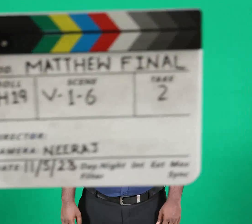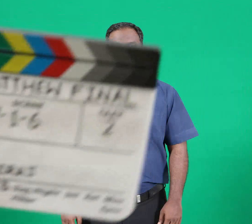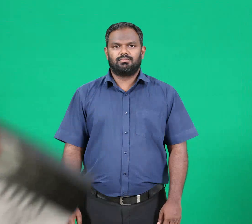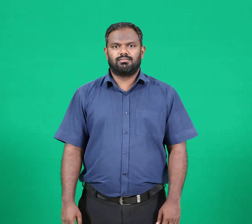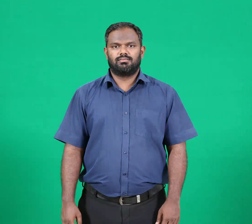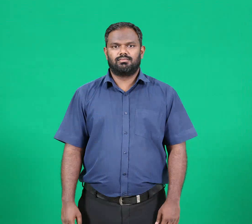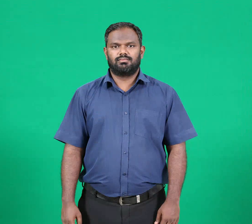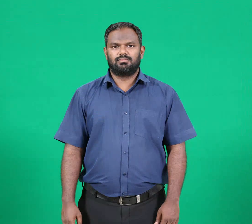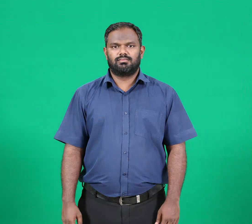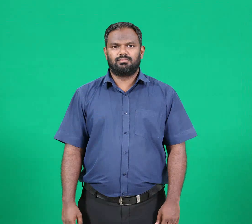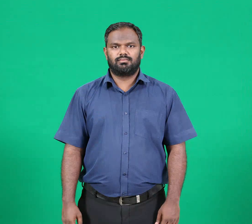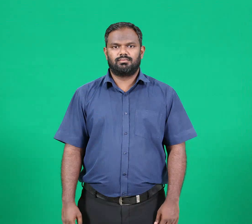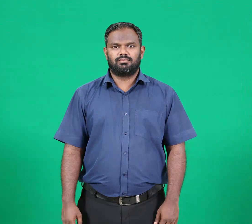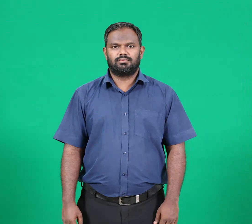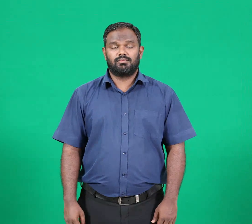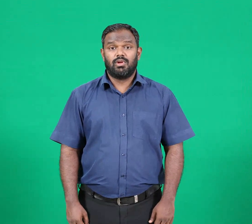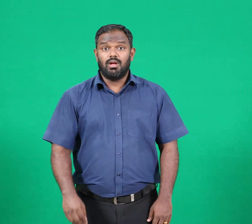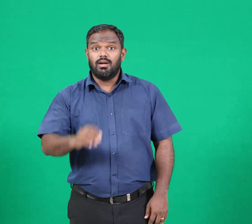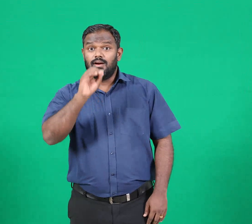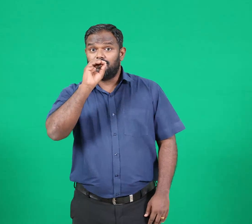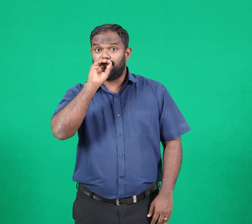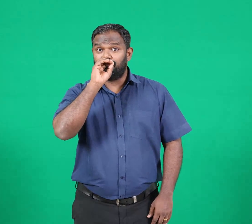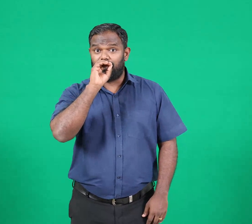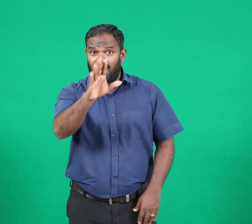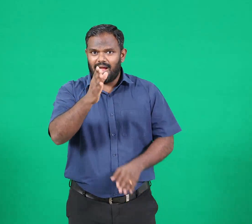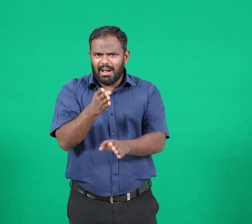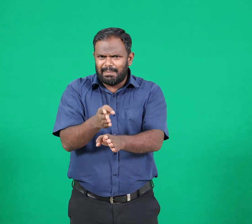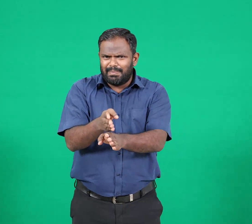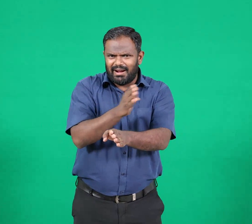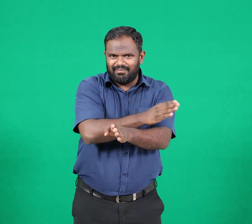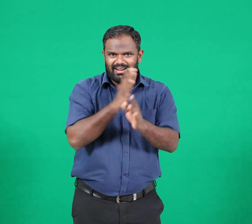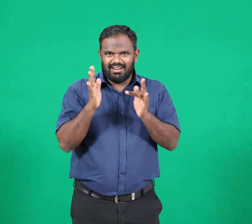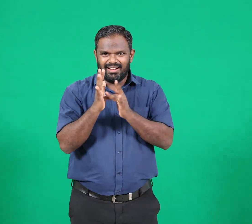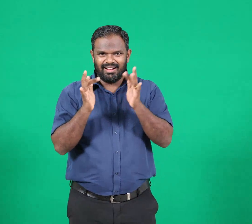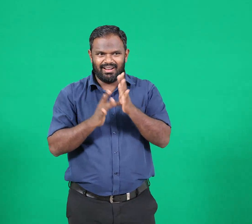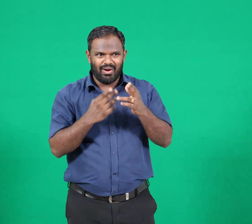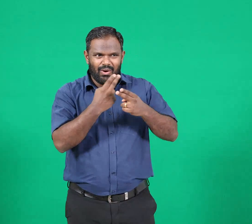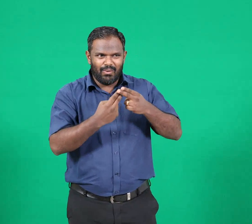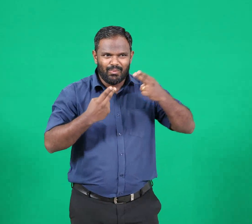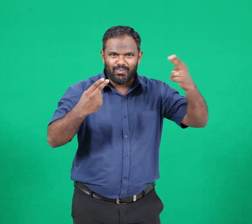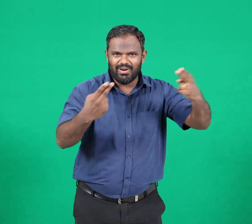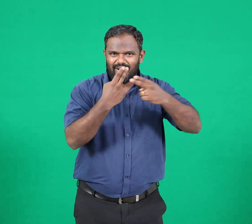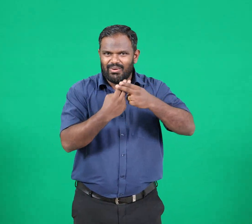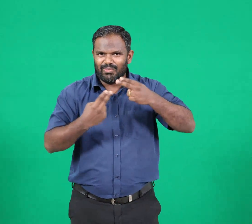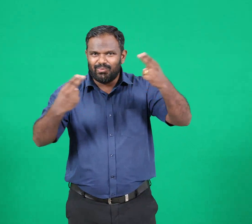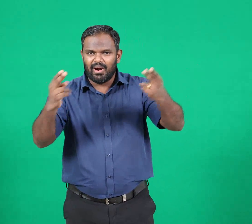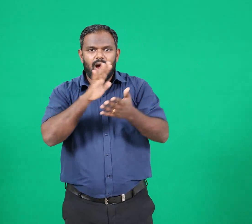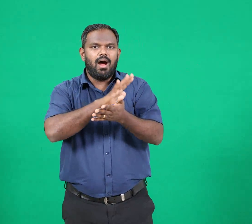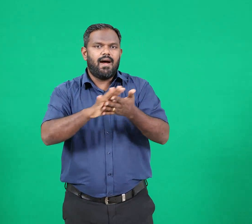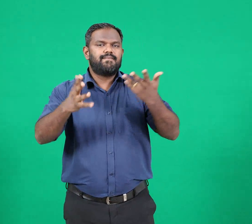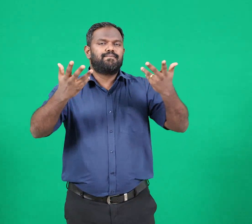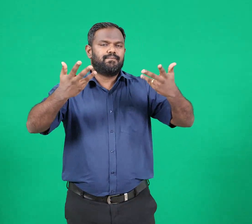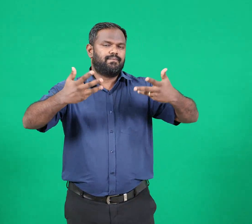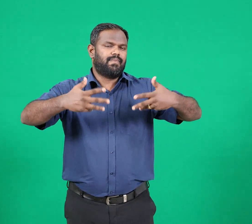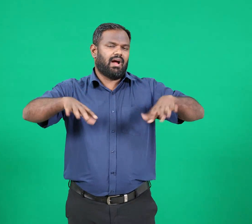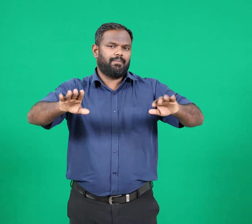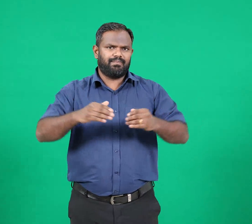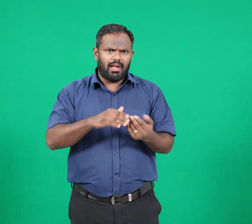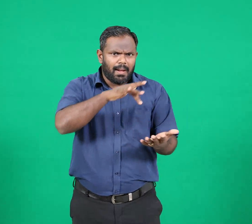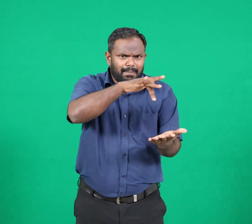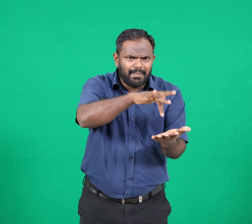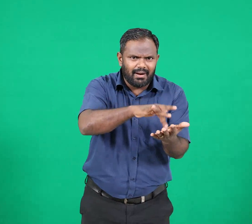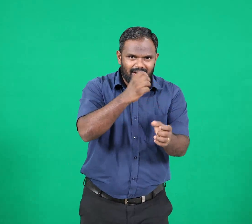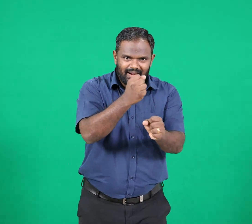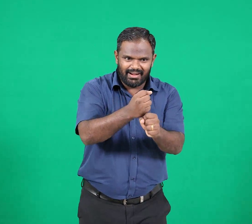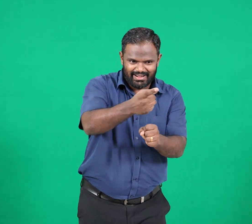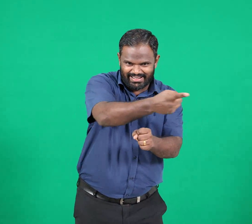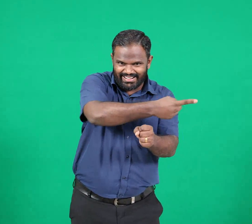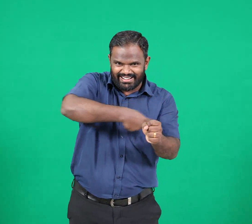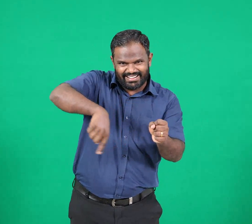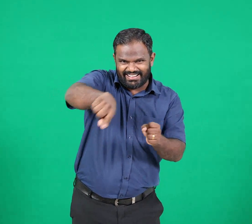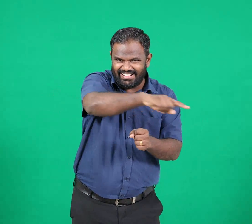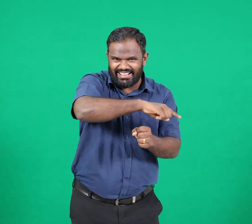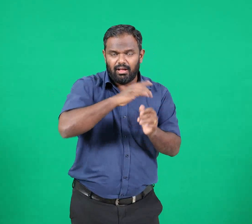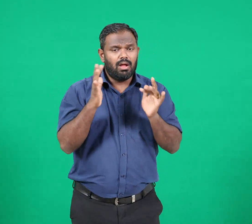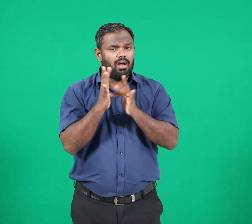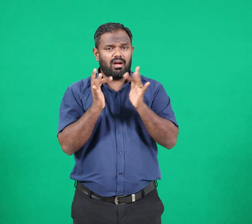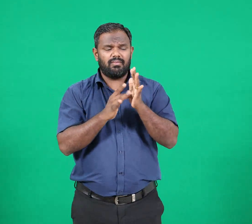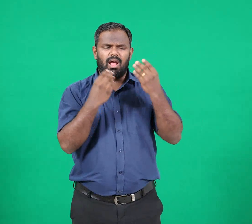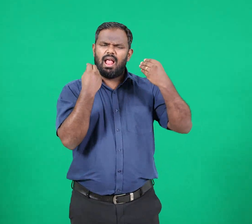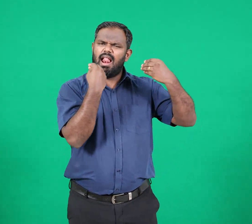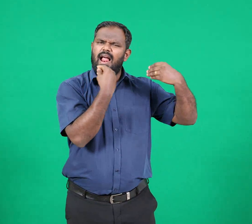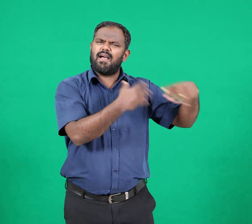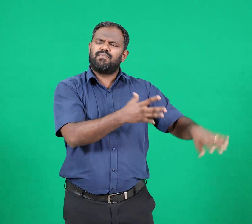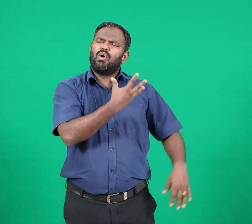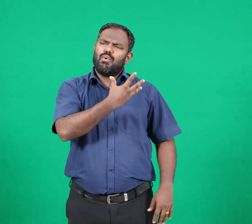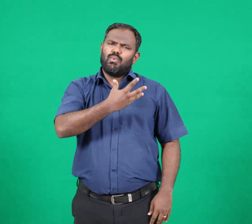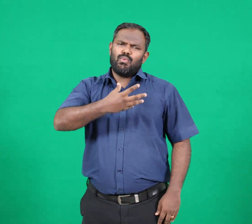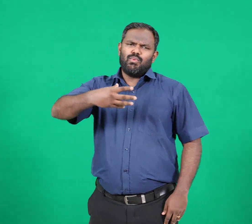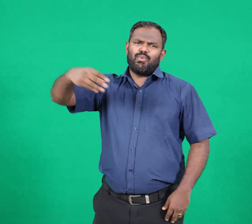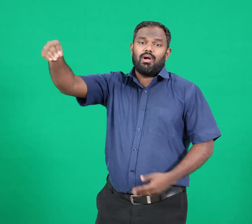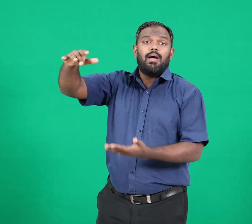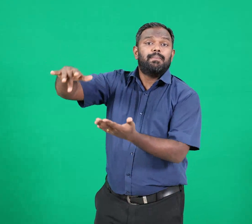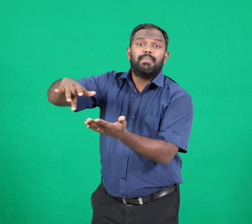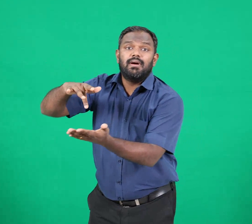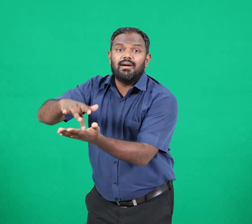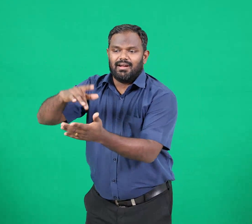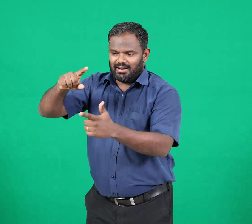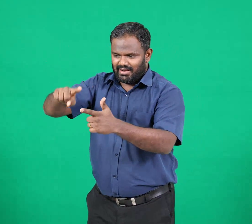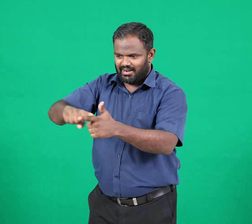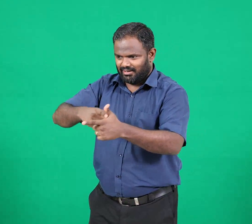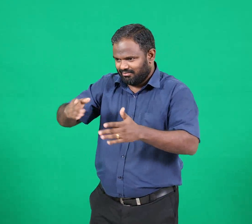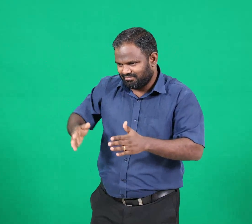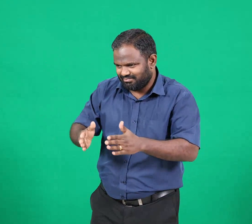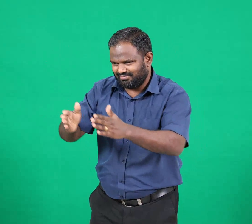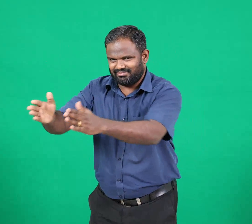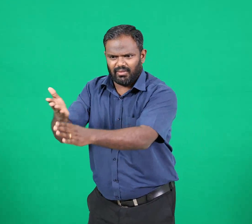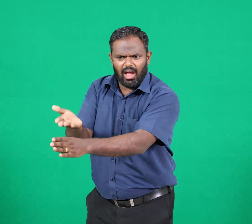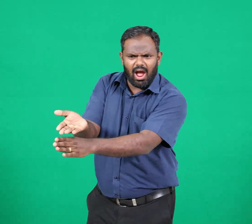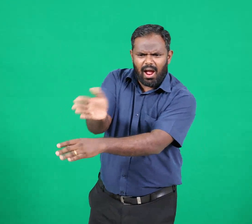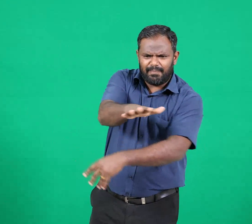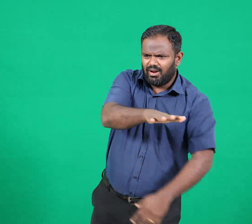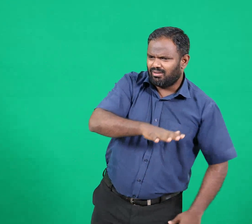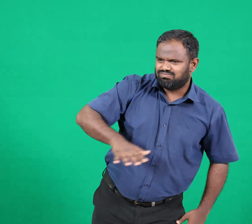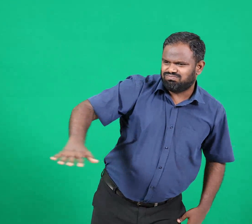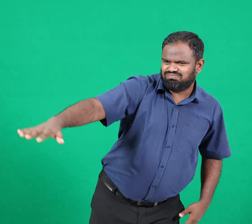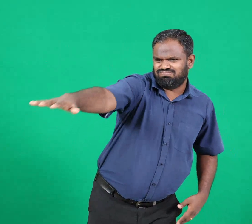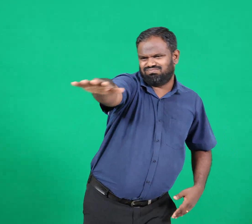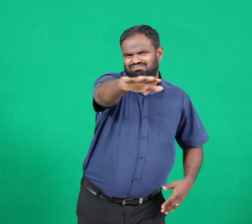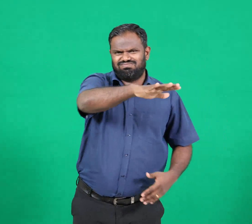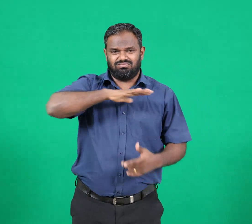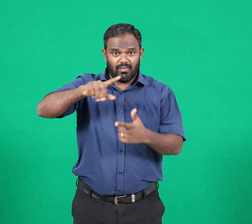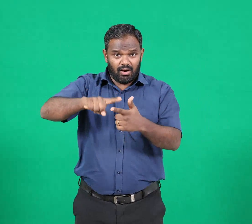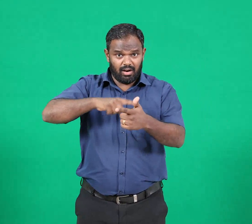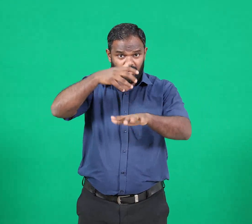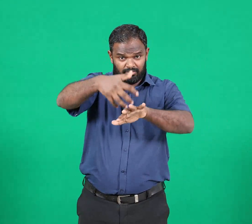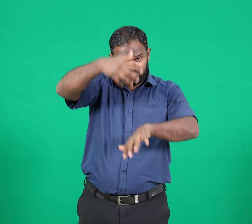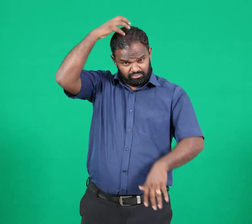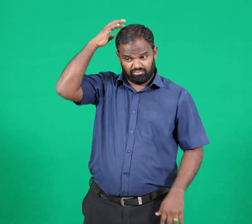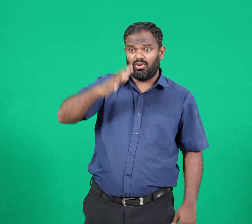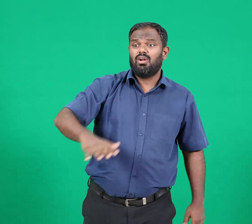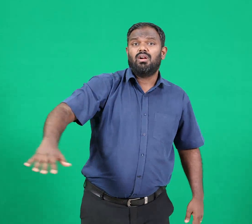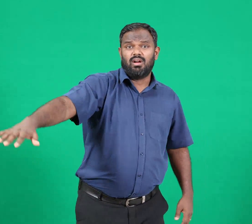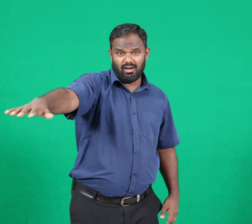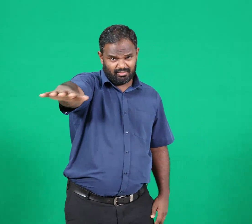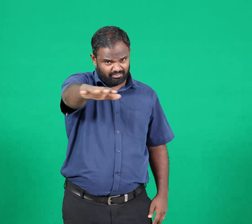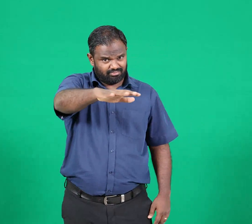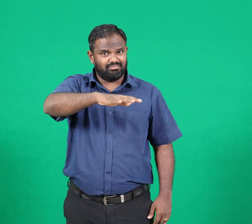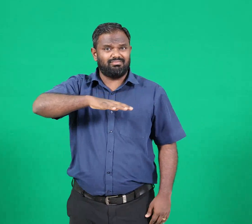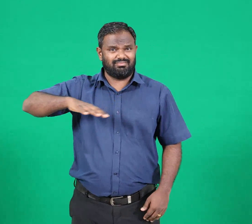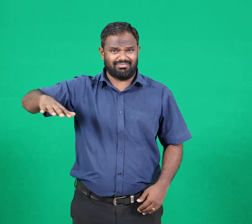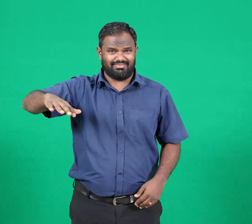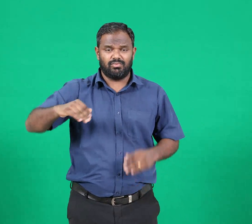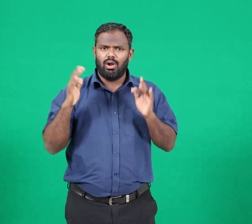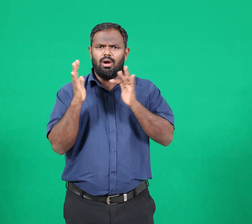When Jesus had finished saying these things, He left Galilee and went into the region of Judea beyond the Jordan.